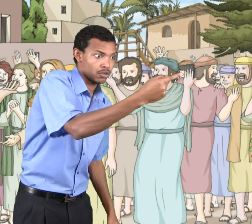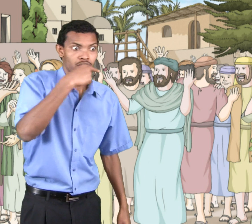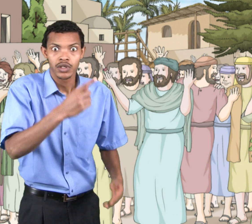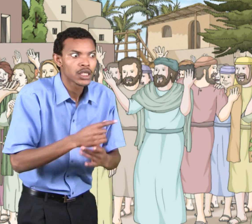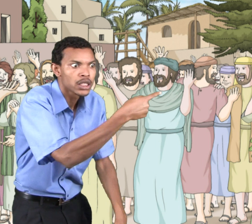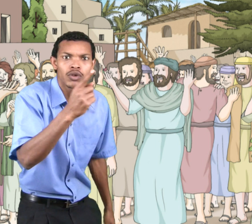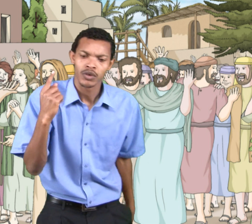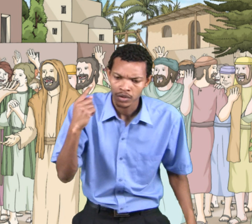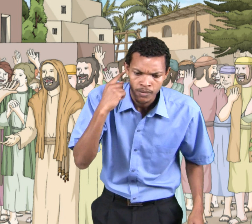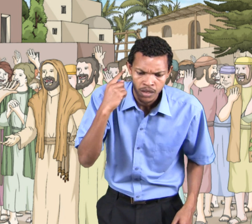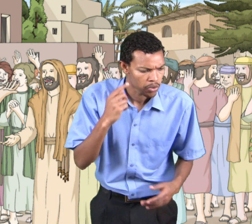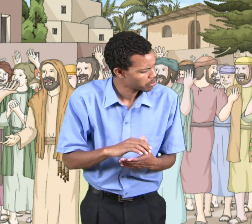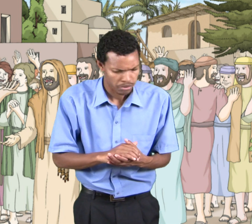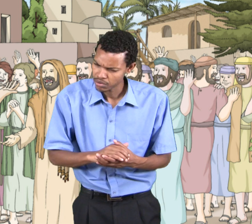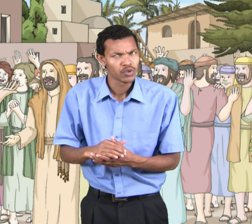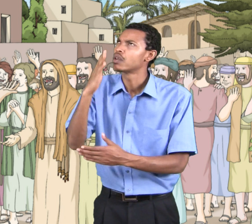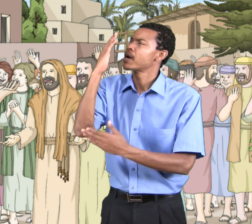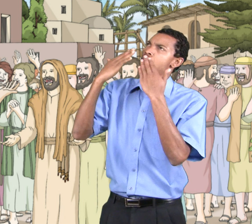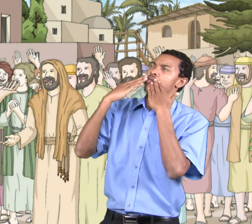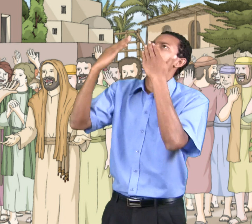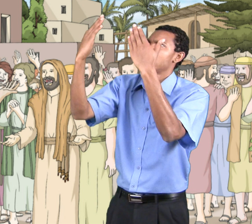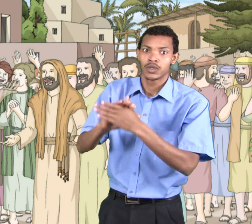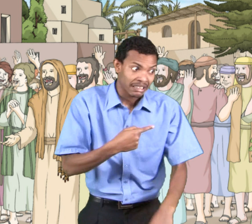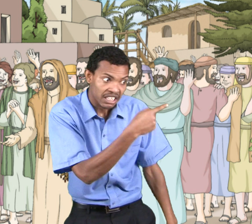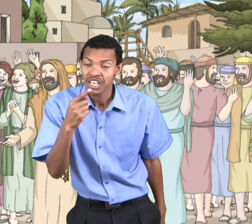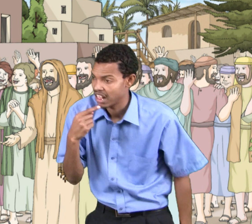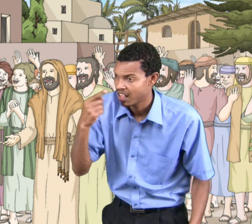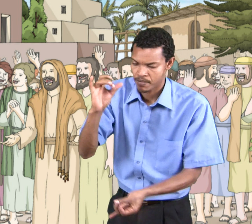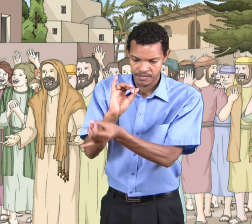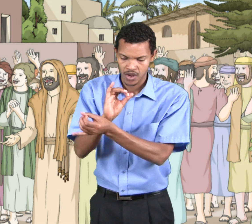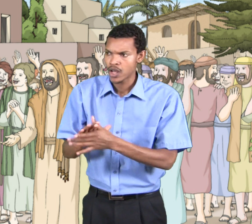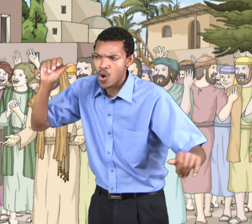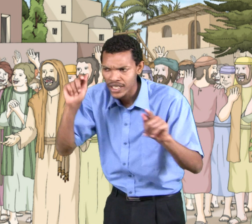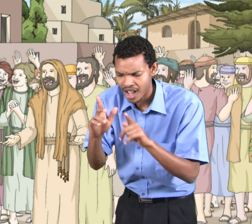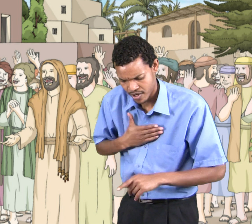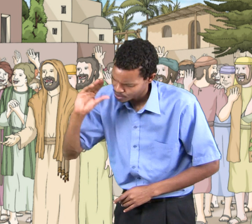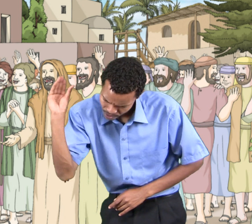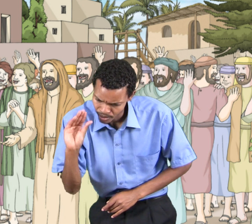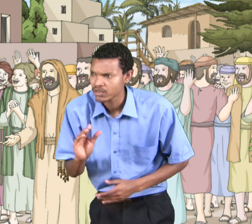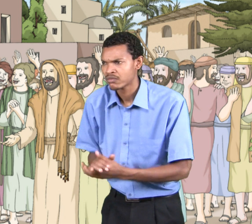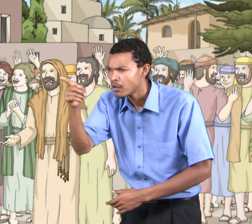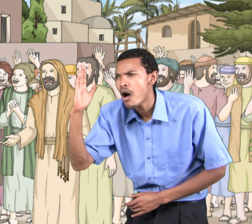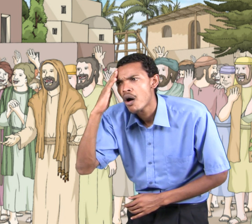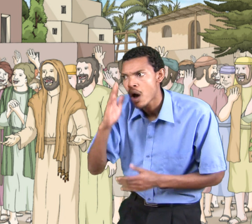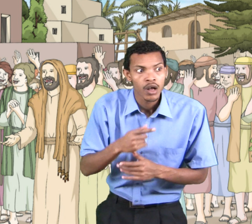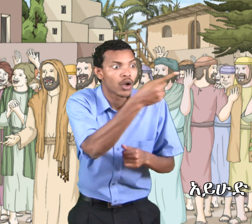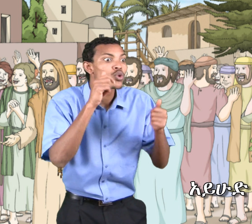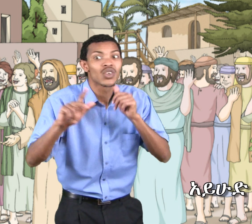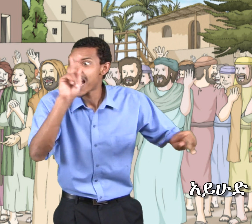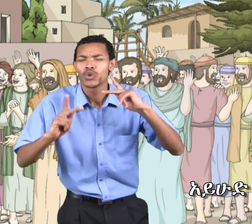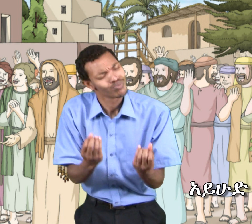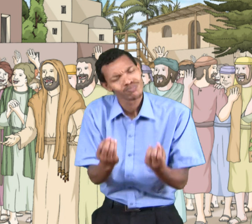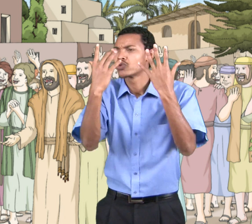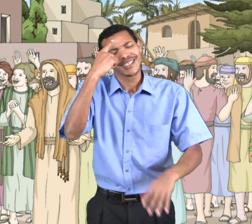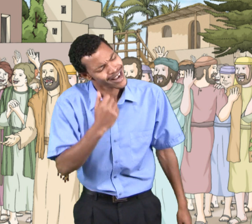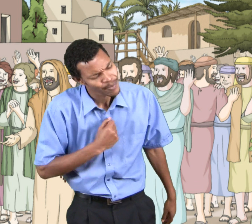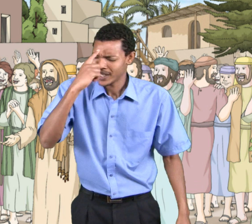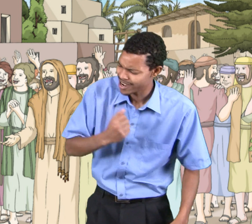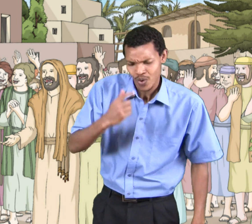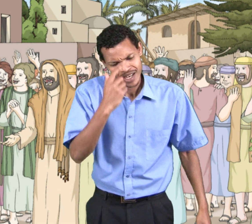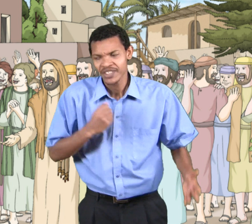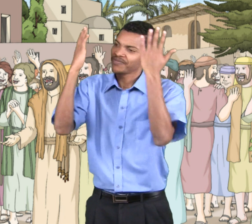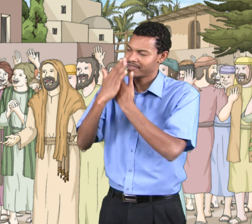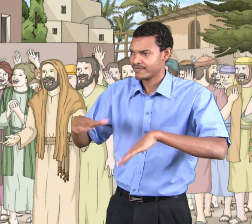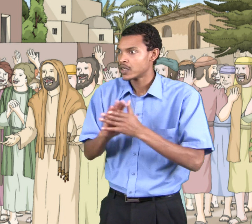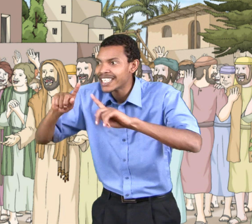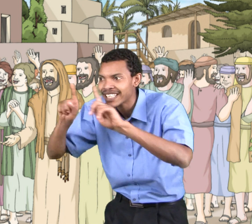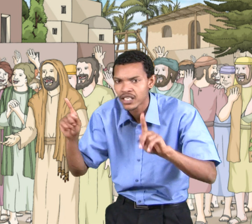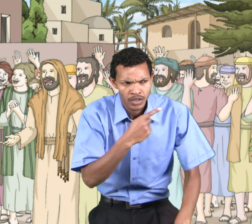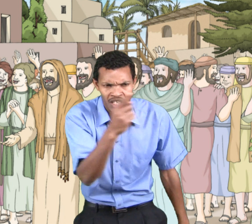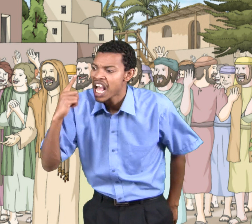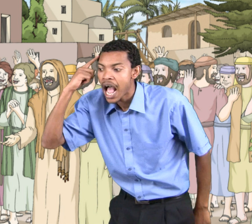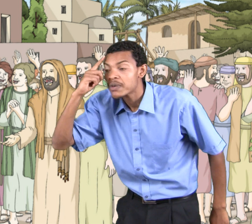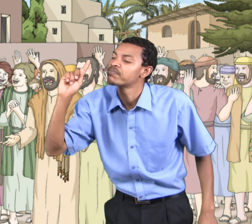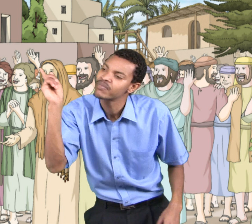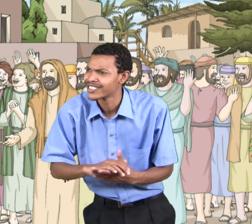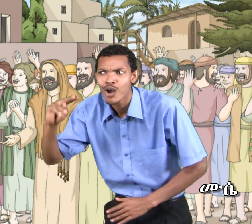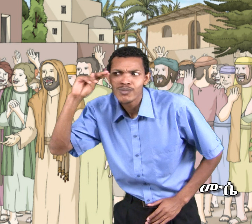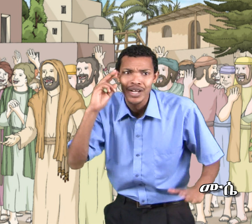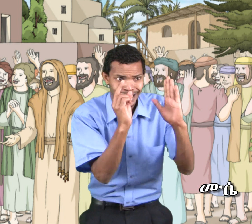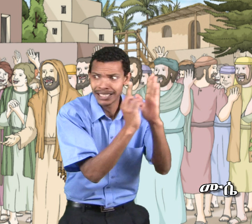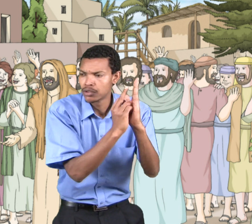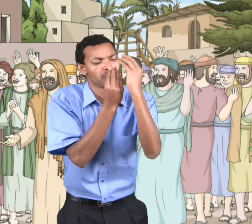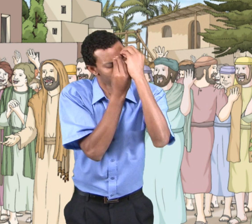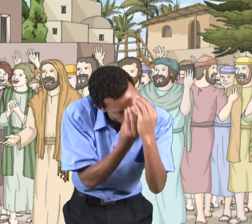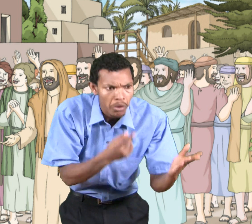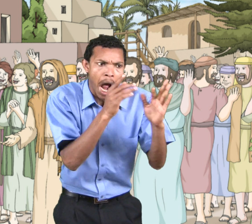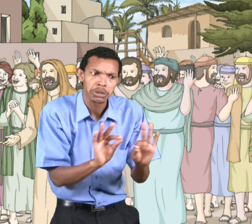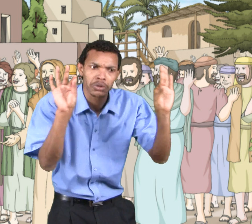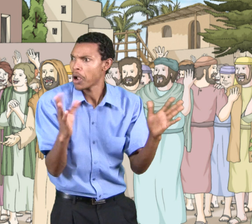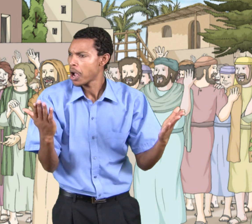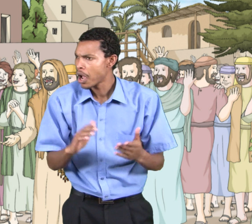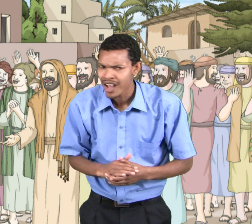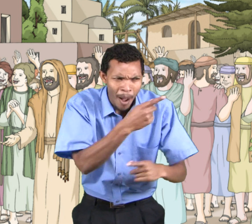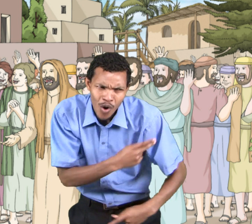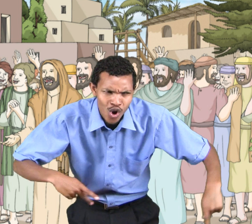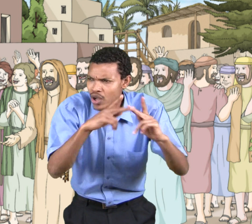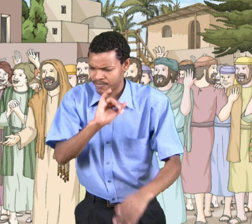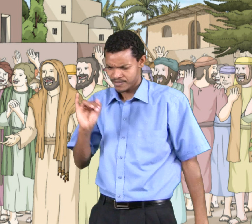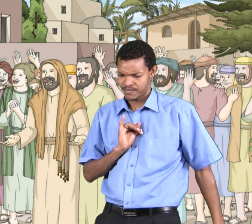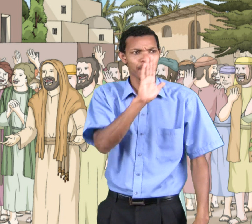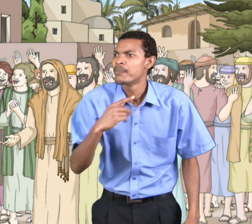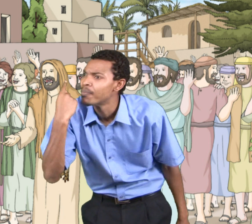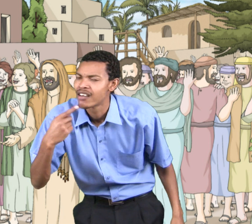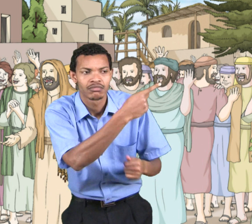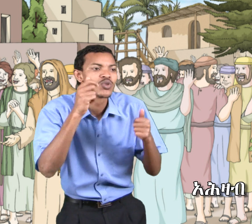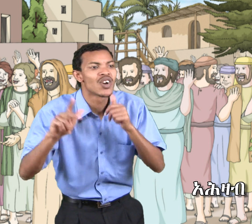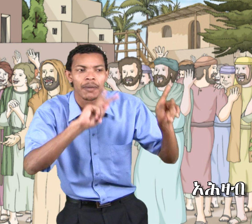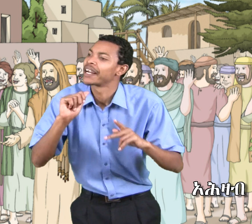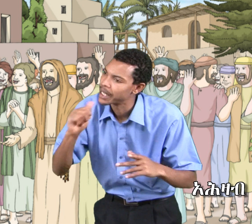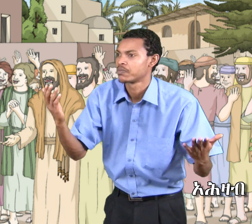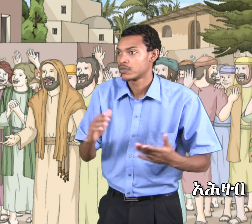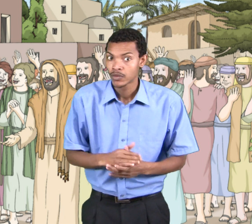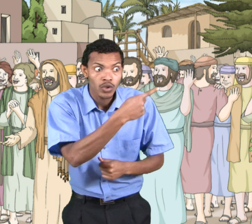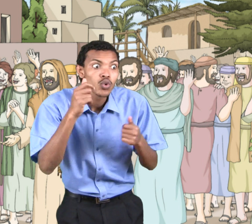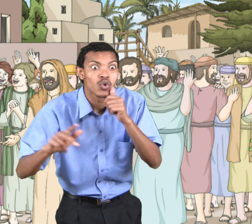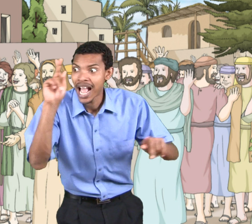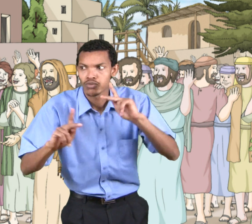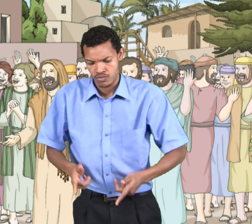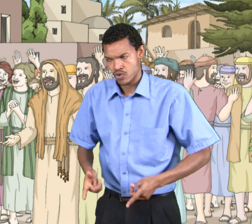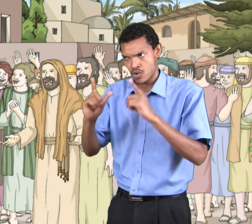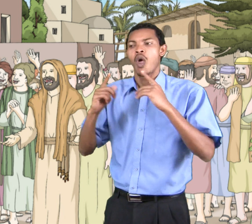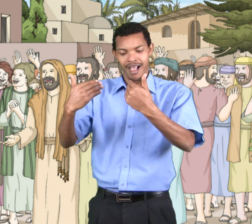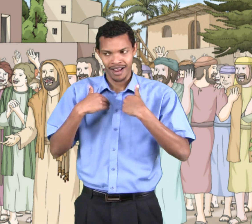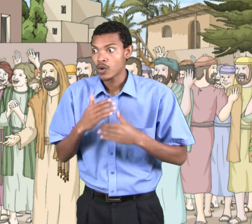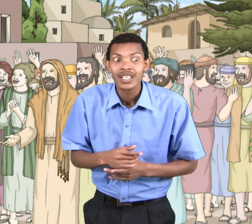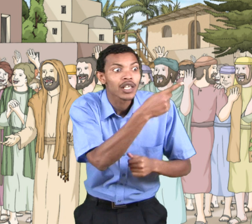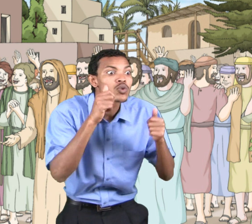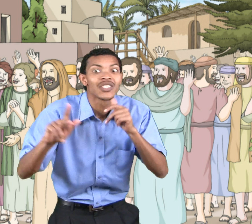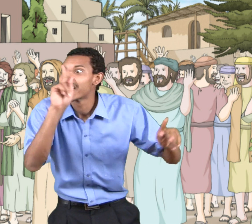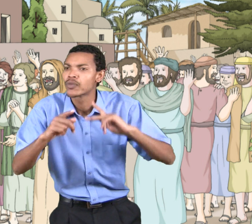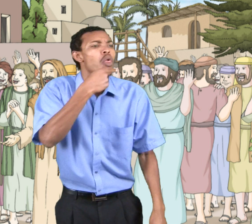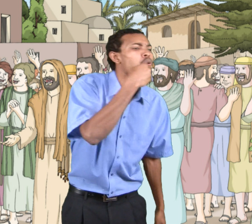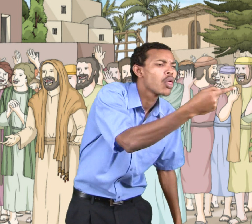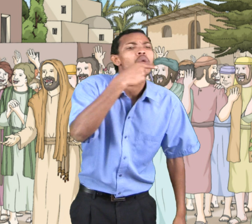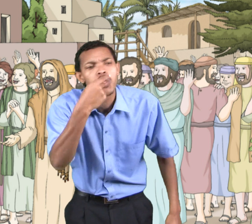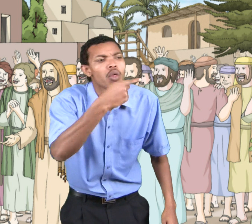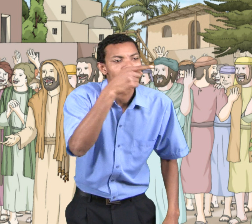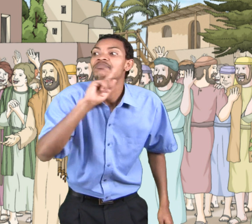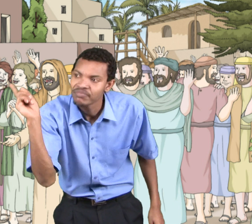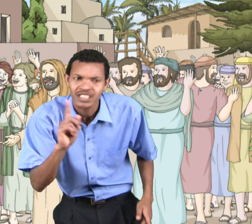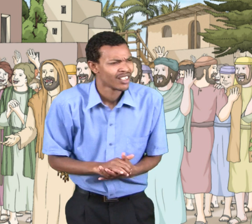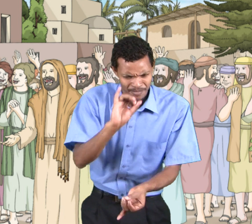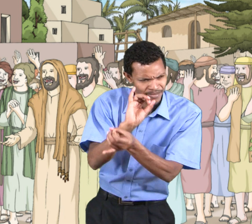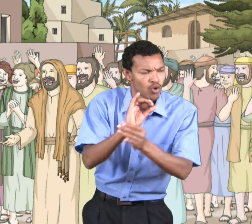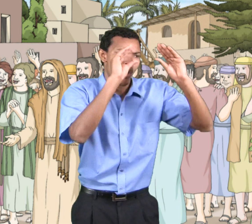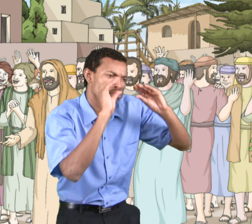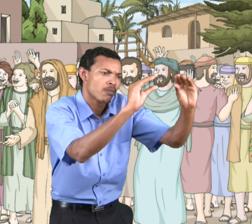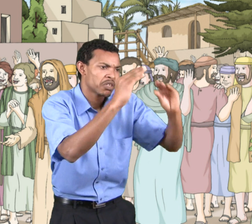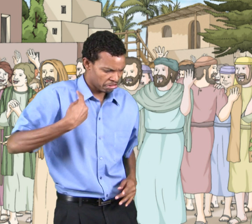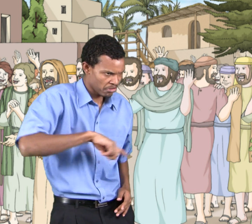Then they said to Paul, “You see, brother, how many thousands of Jews have believed, and all of them are zealous for the law.